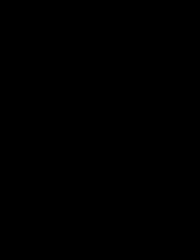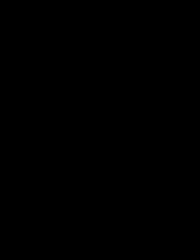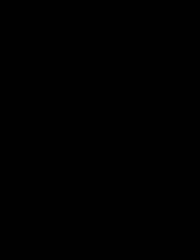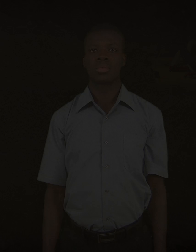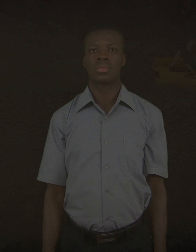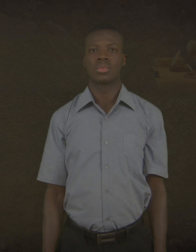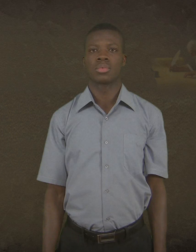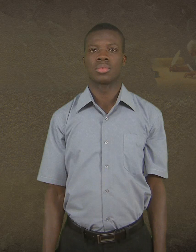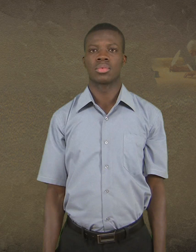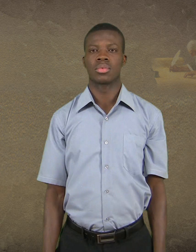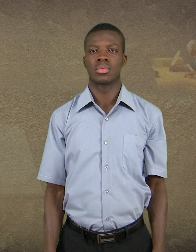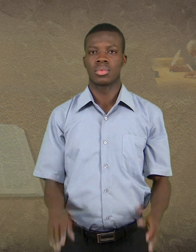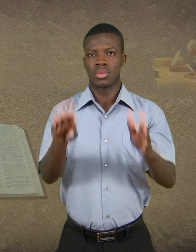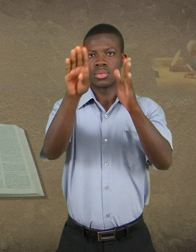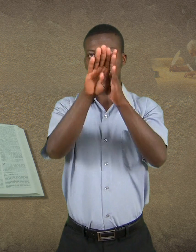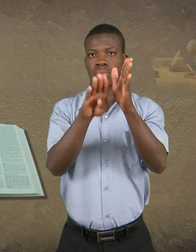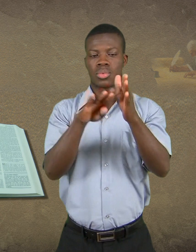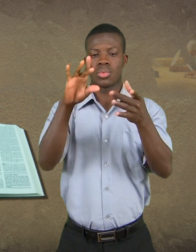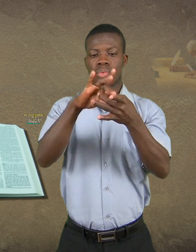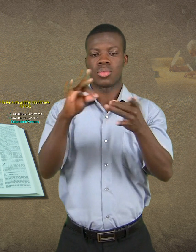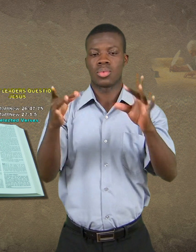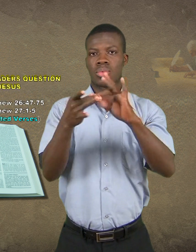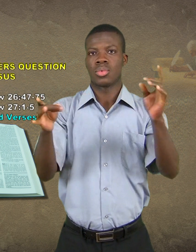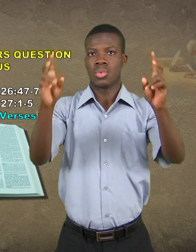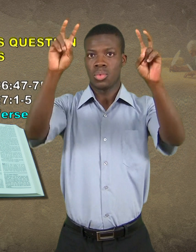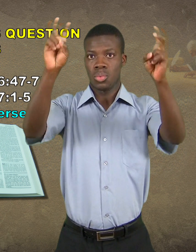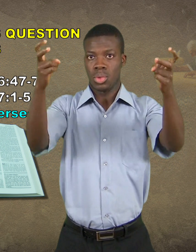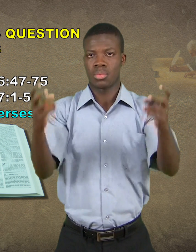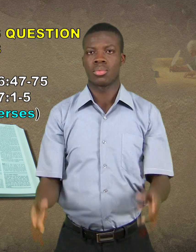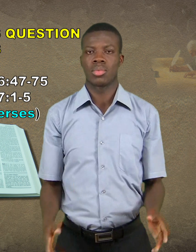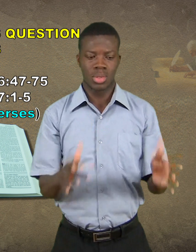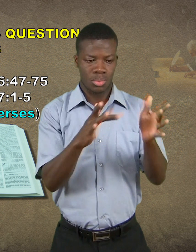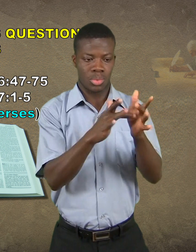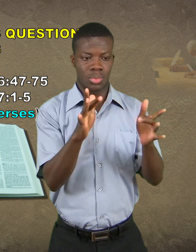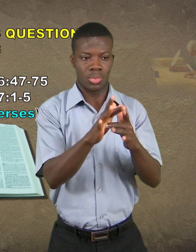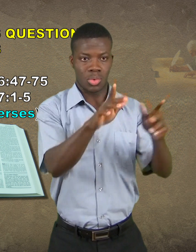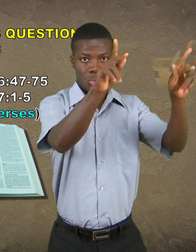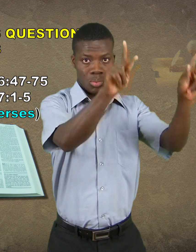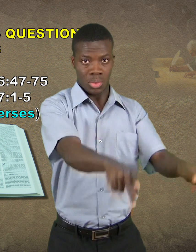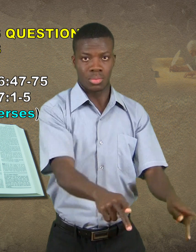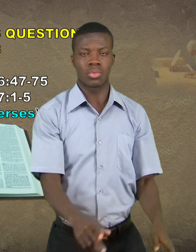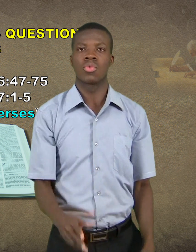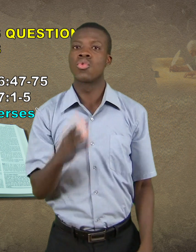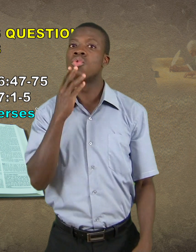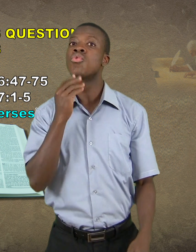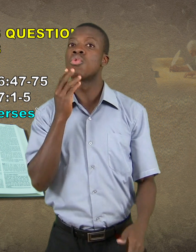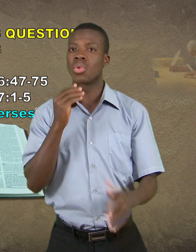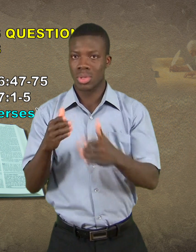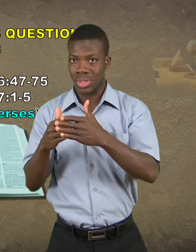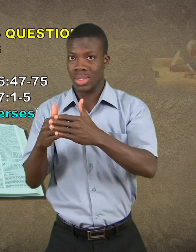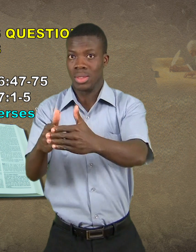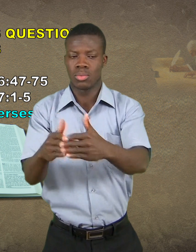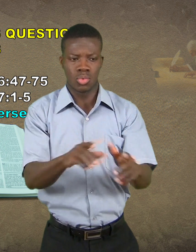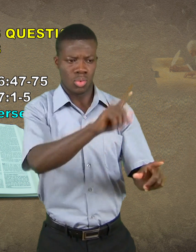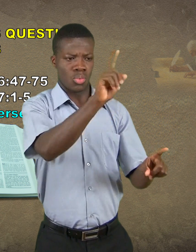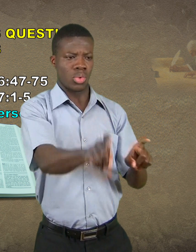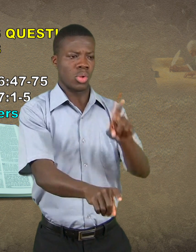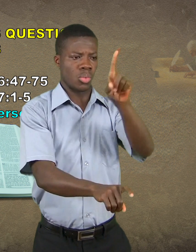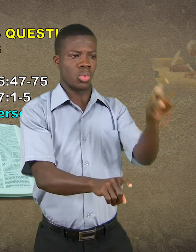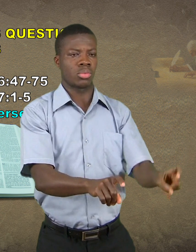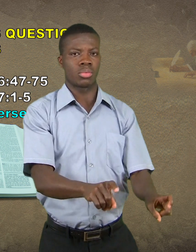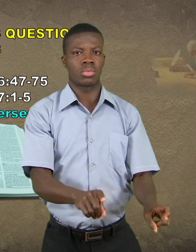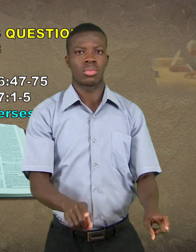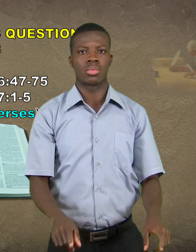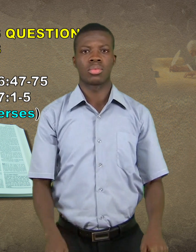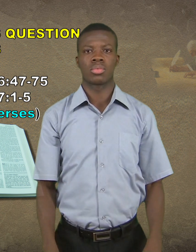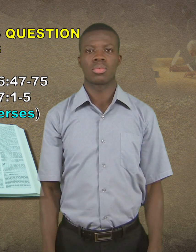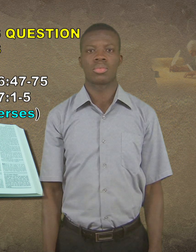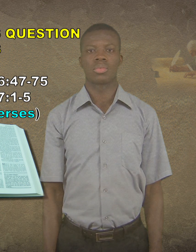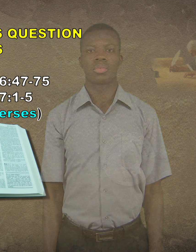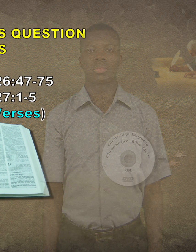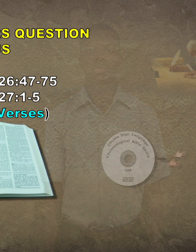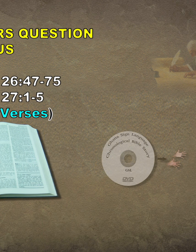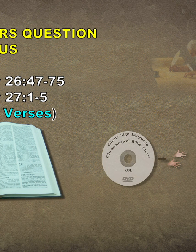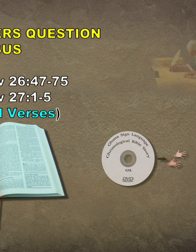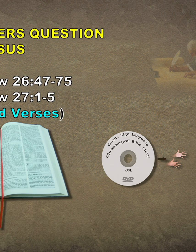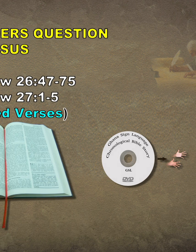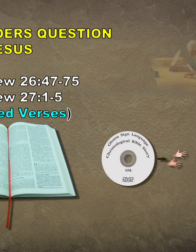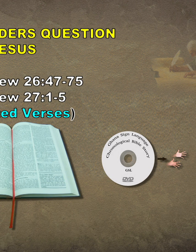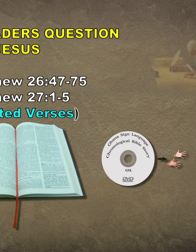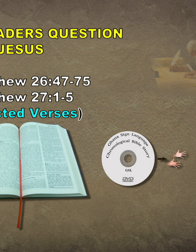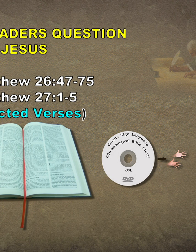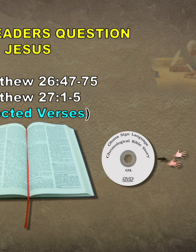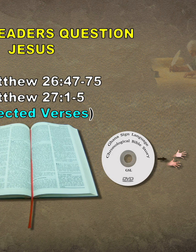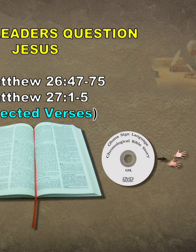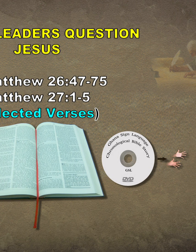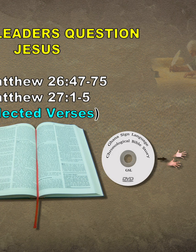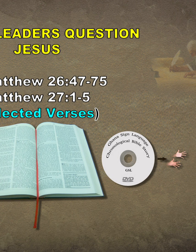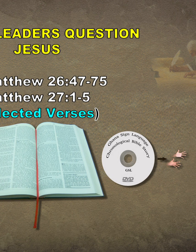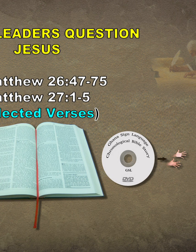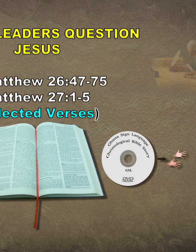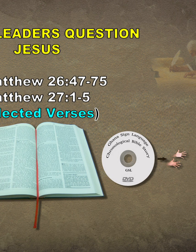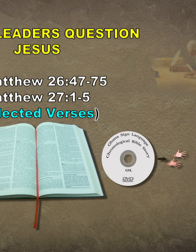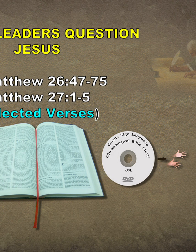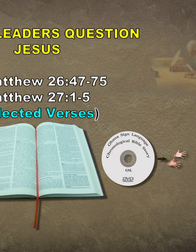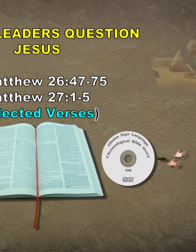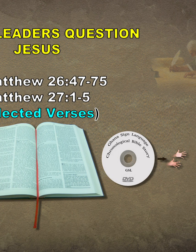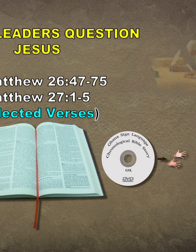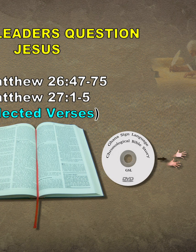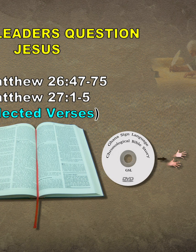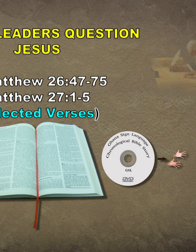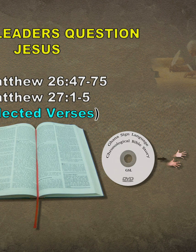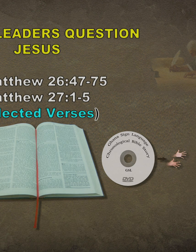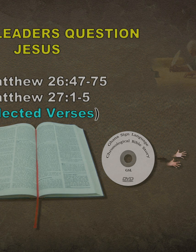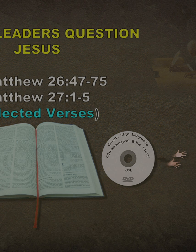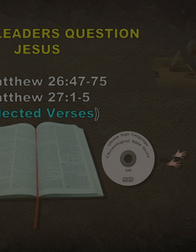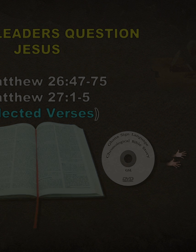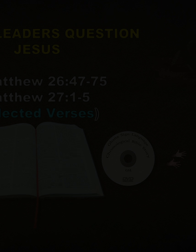Jewish leaders question Jesus